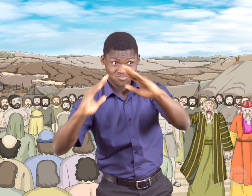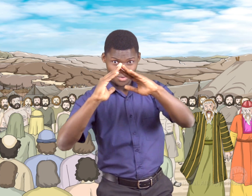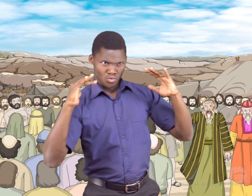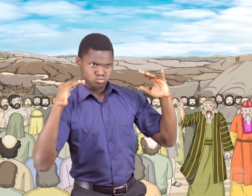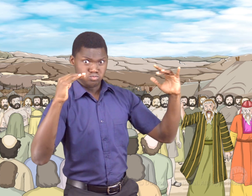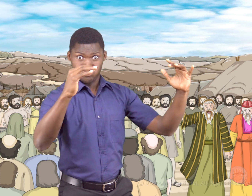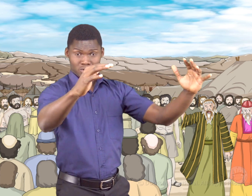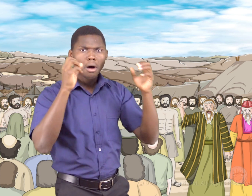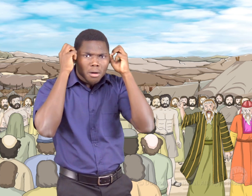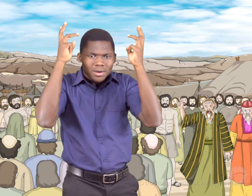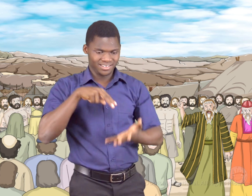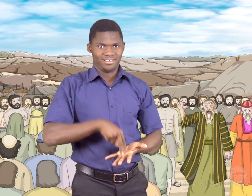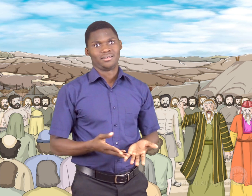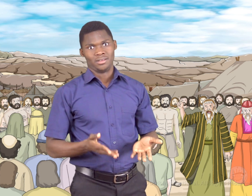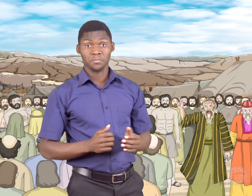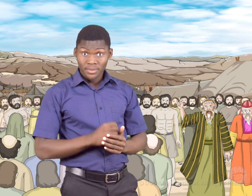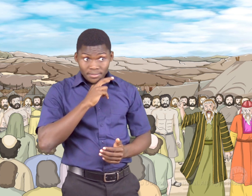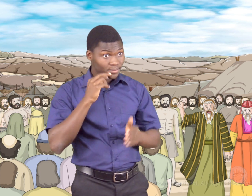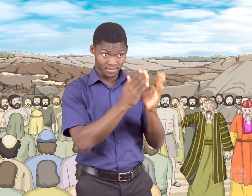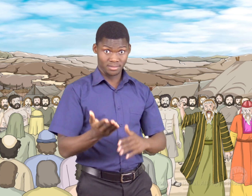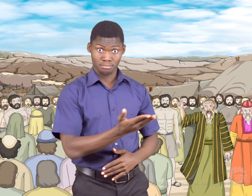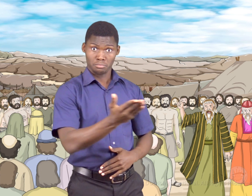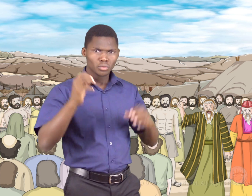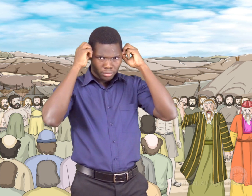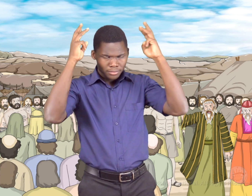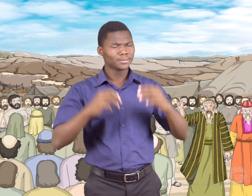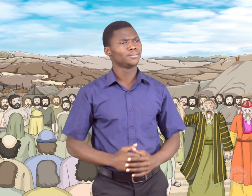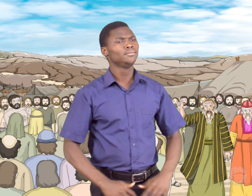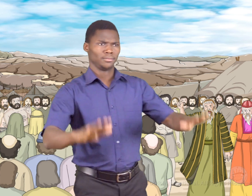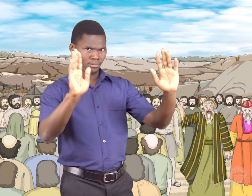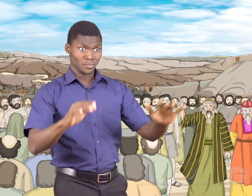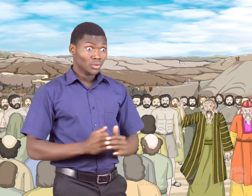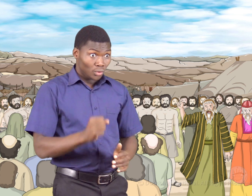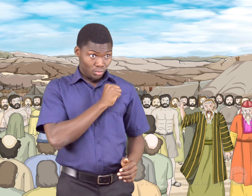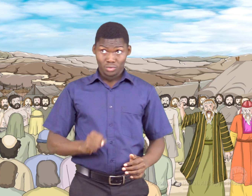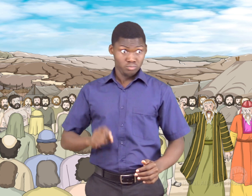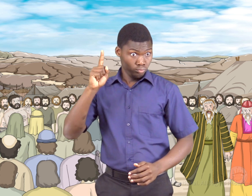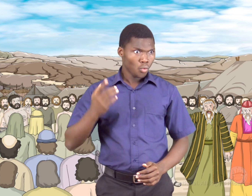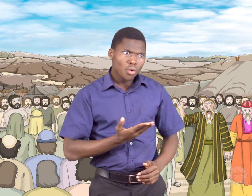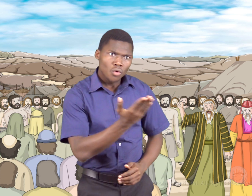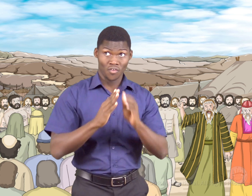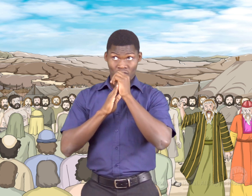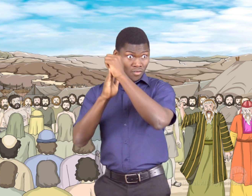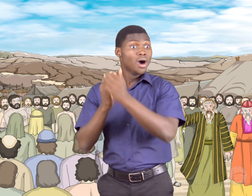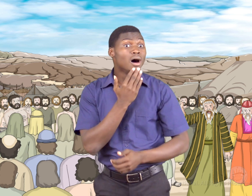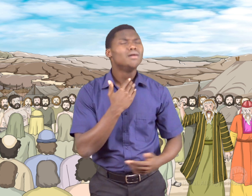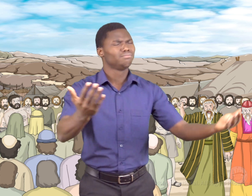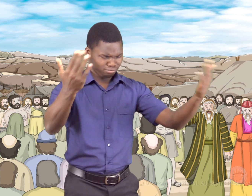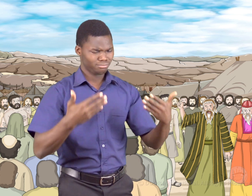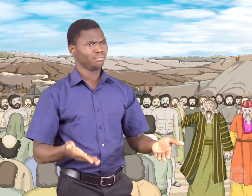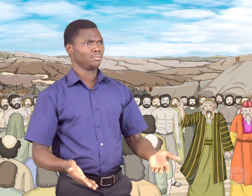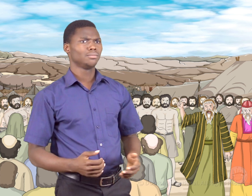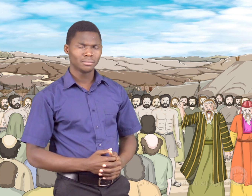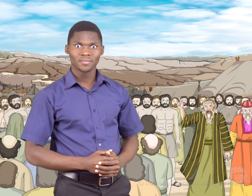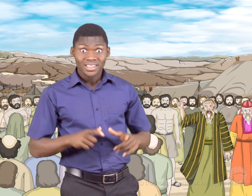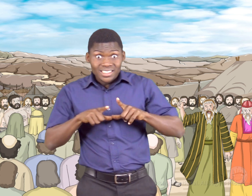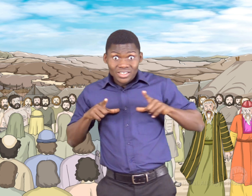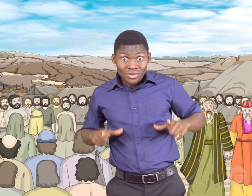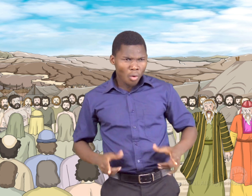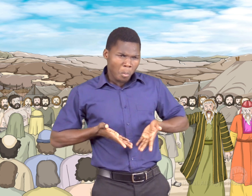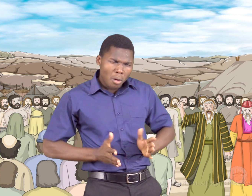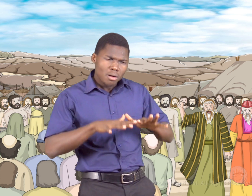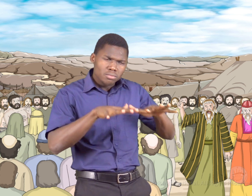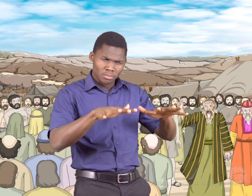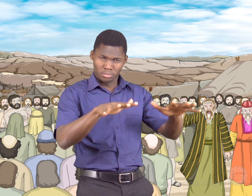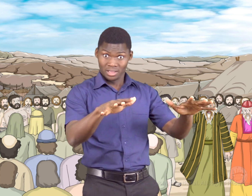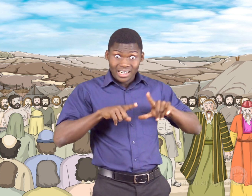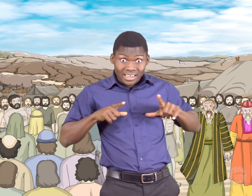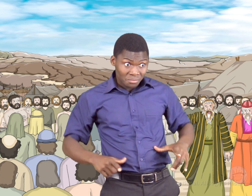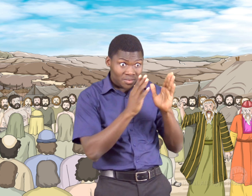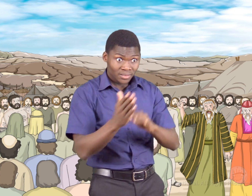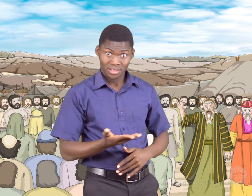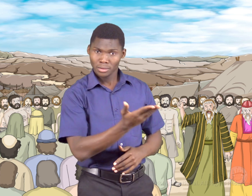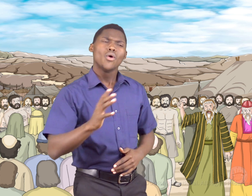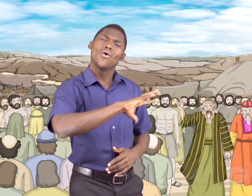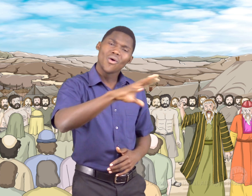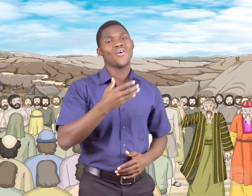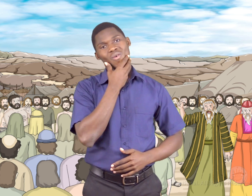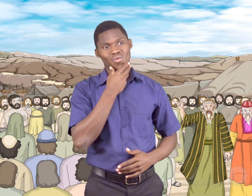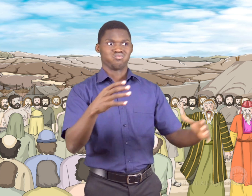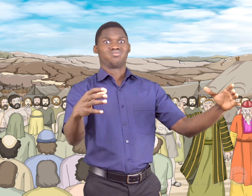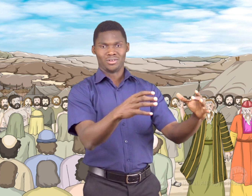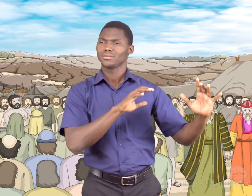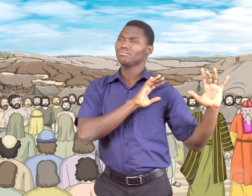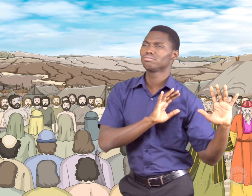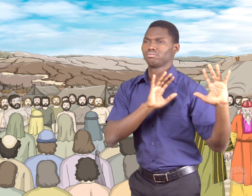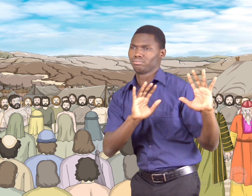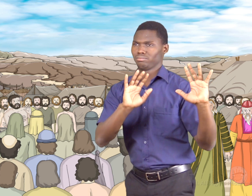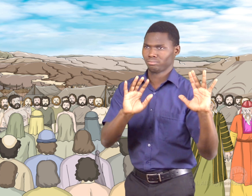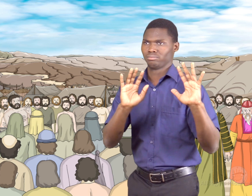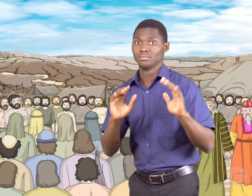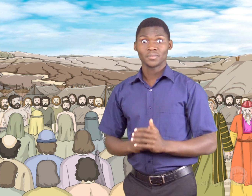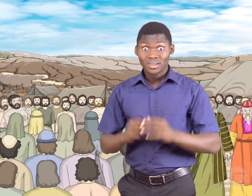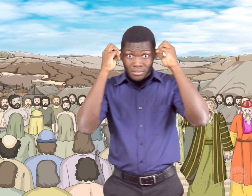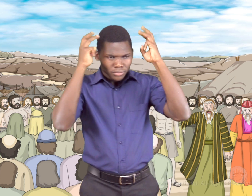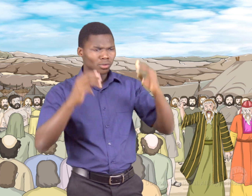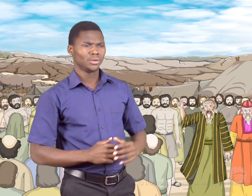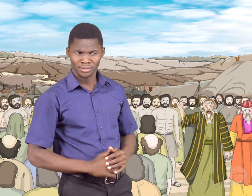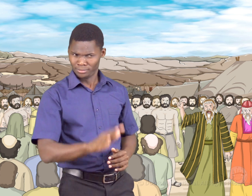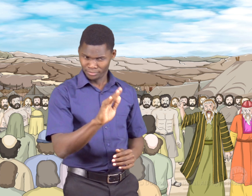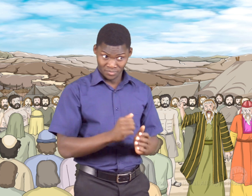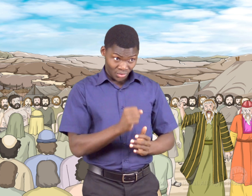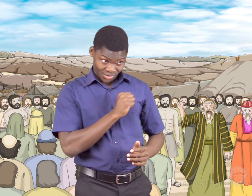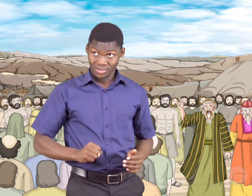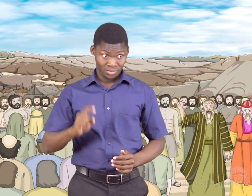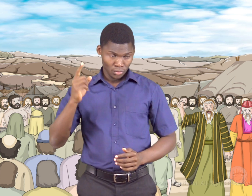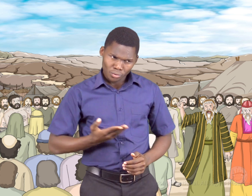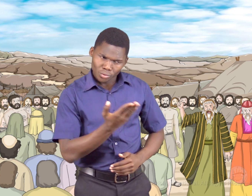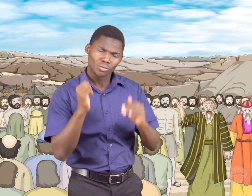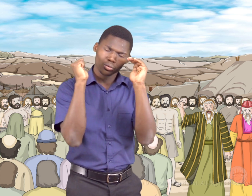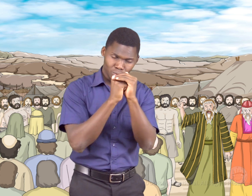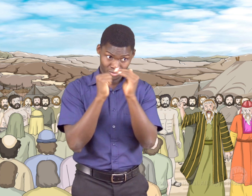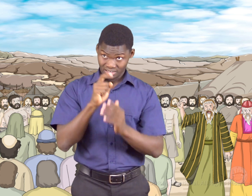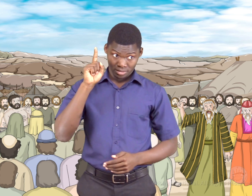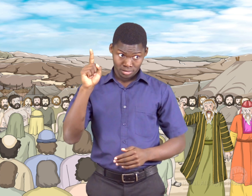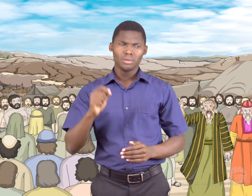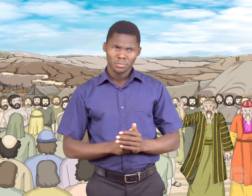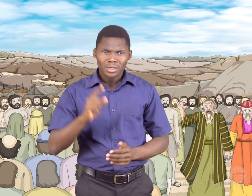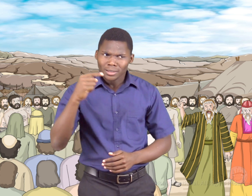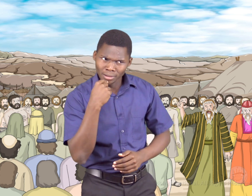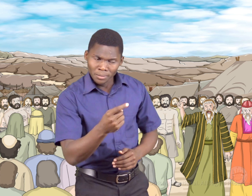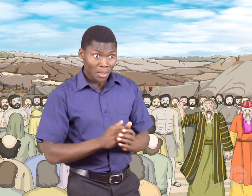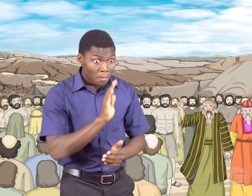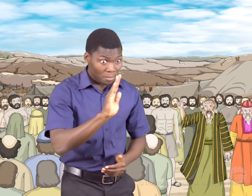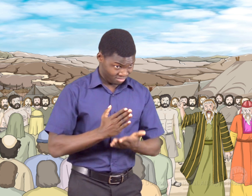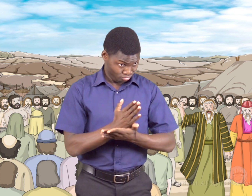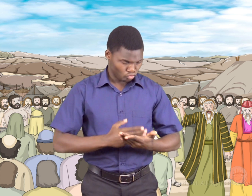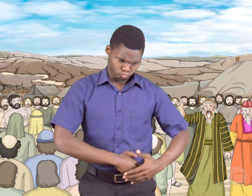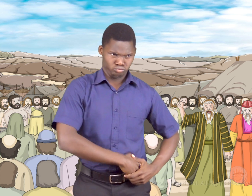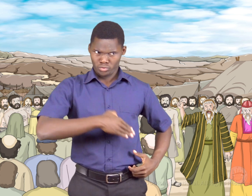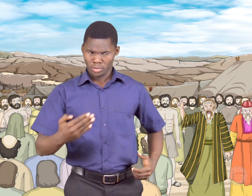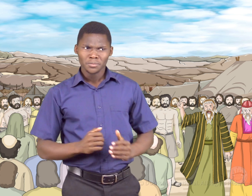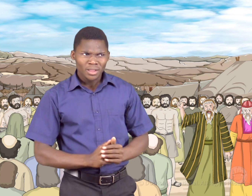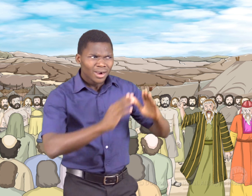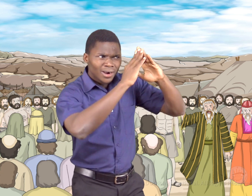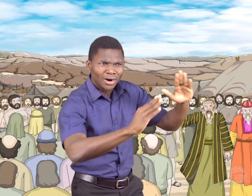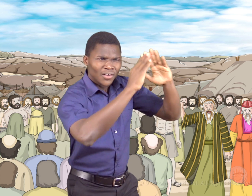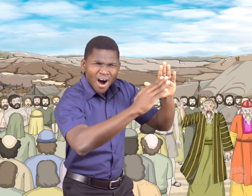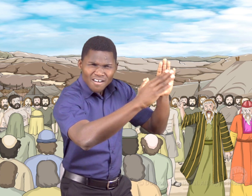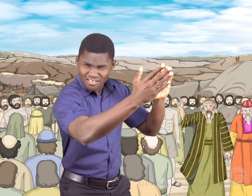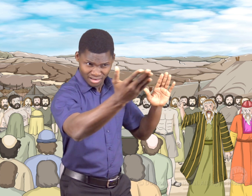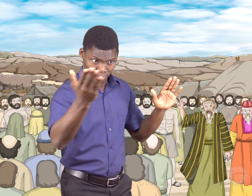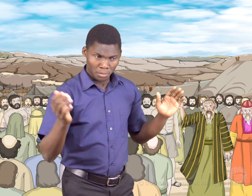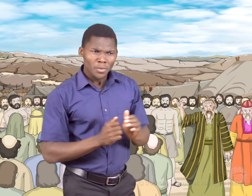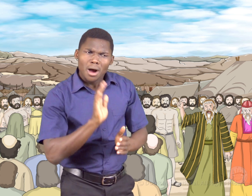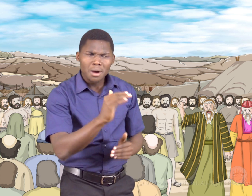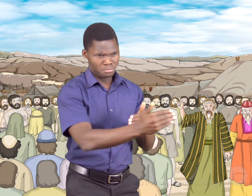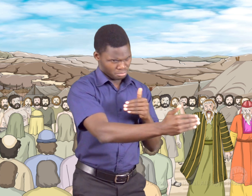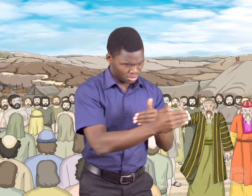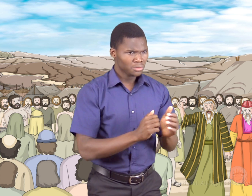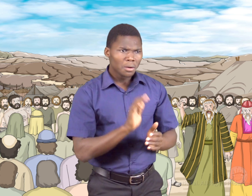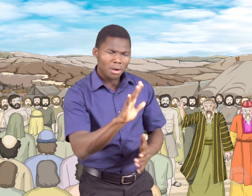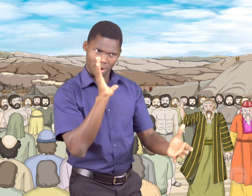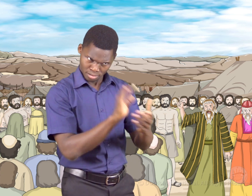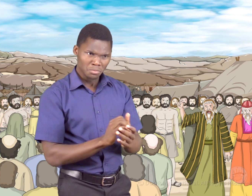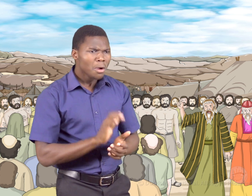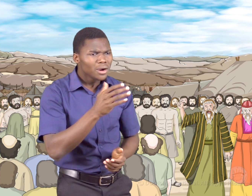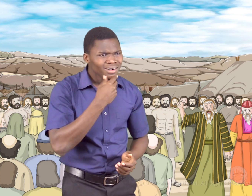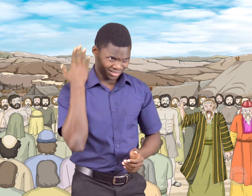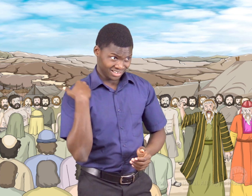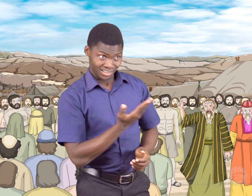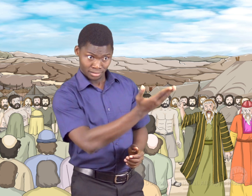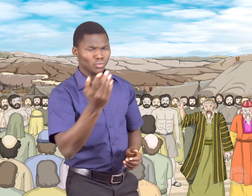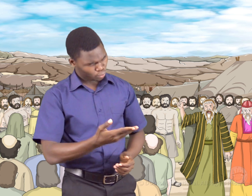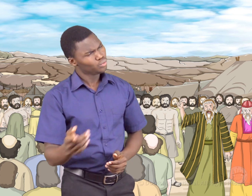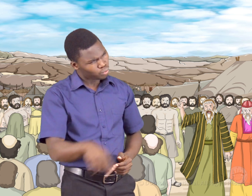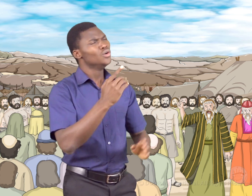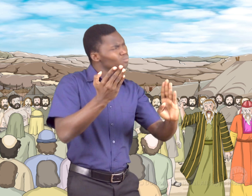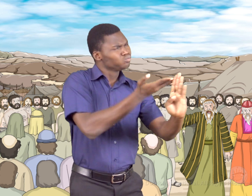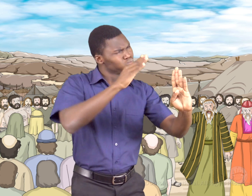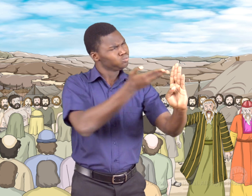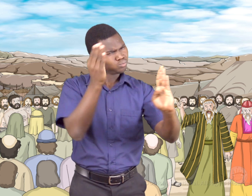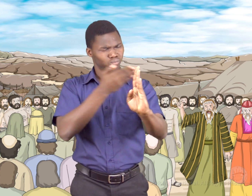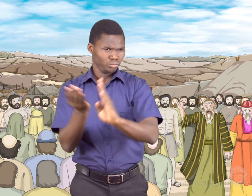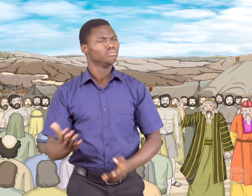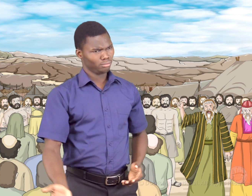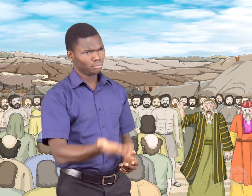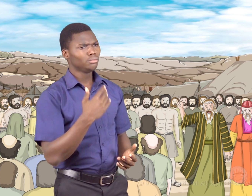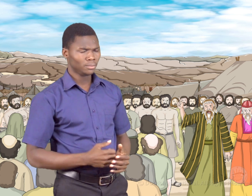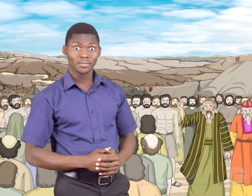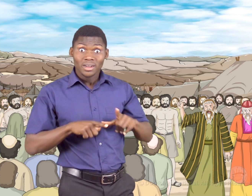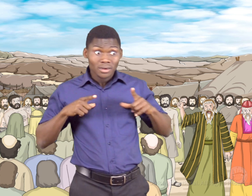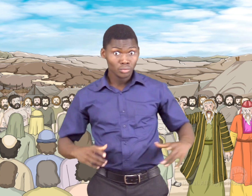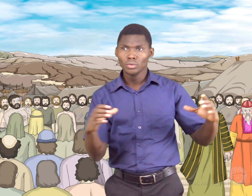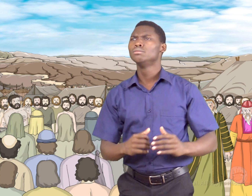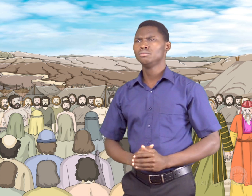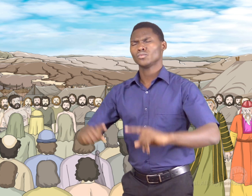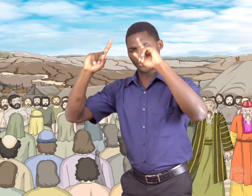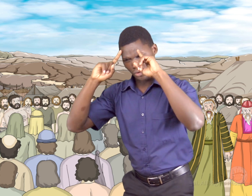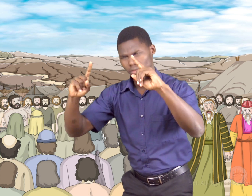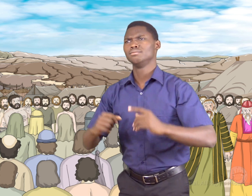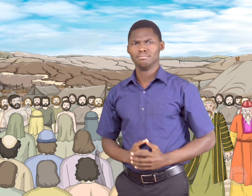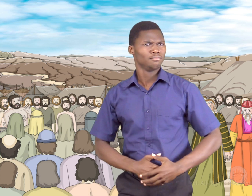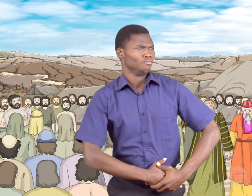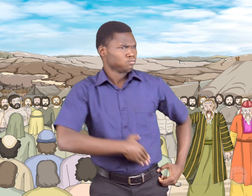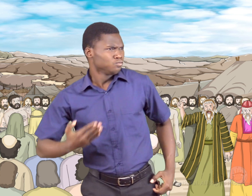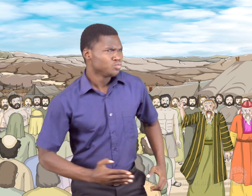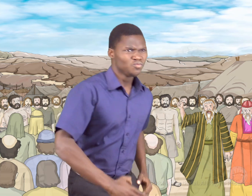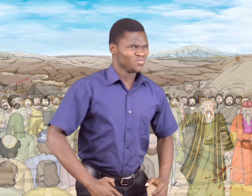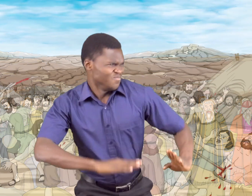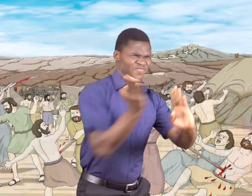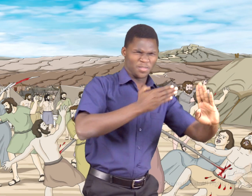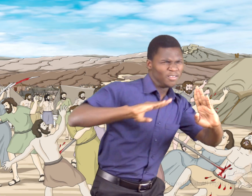Moses saw that the people were out of control, for Aaron had let them run wild and become a laughingstock to their enemies. So Moses stood at the entrance to the camp and said, “Whoever is for the LORD, come to me.” And all the Levites gathered around him.